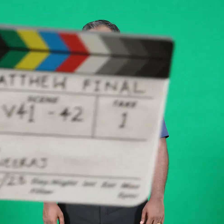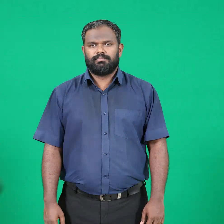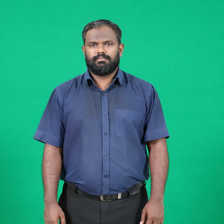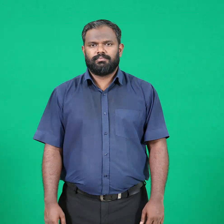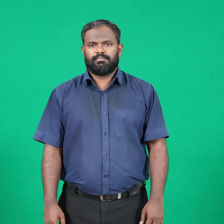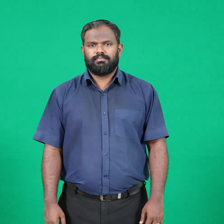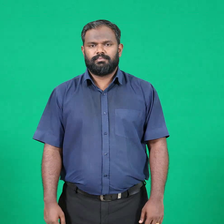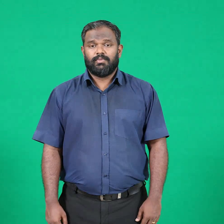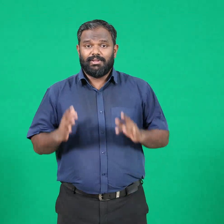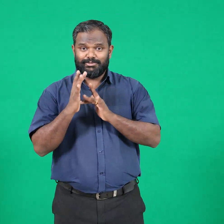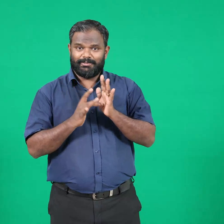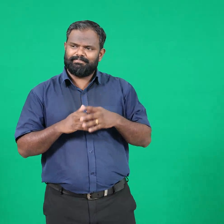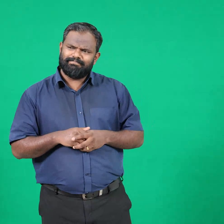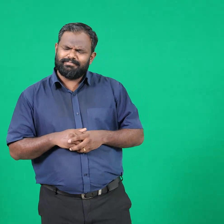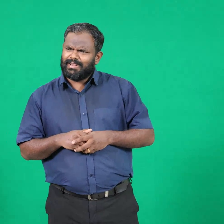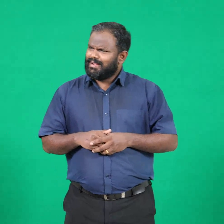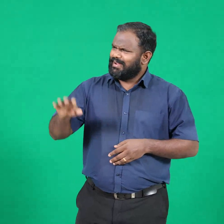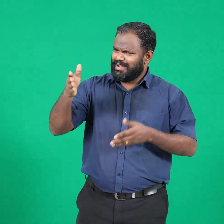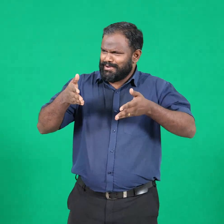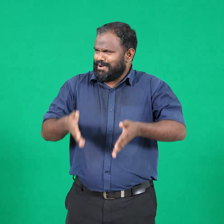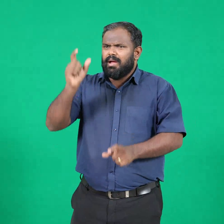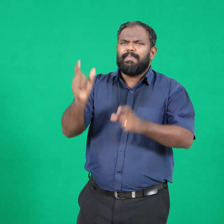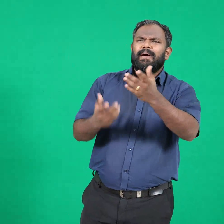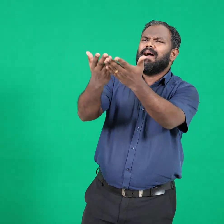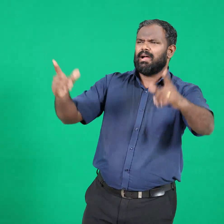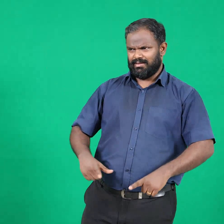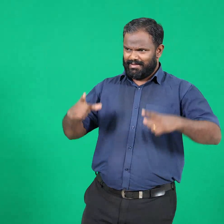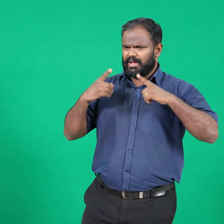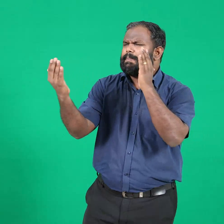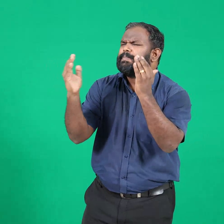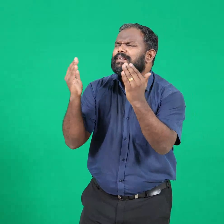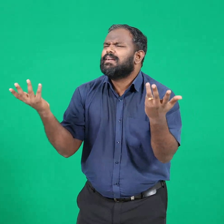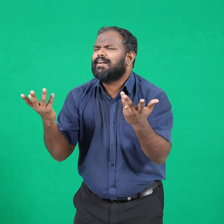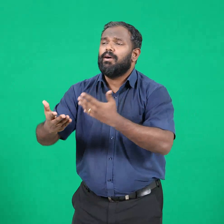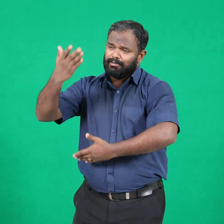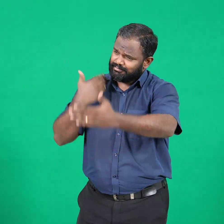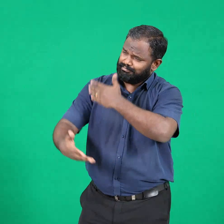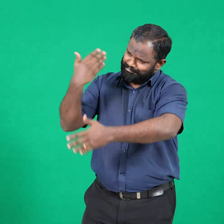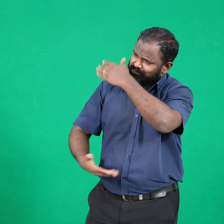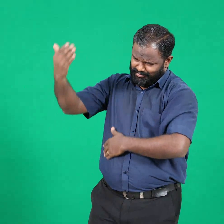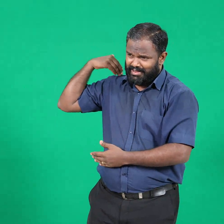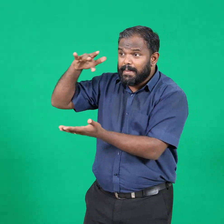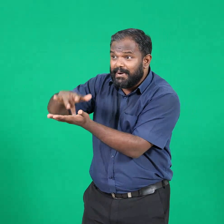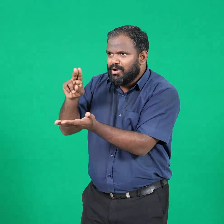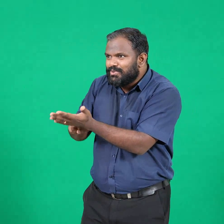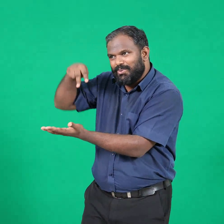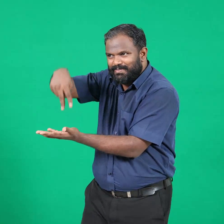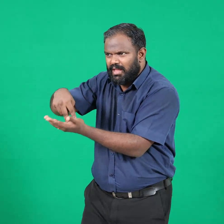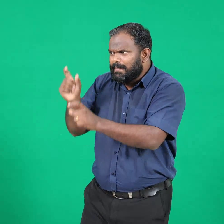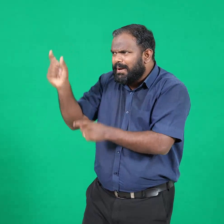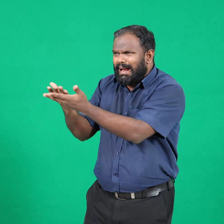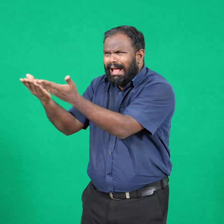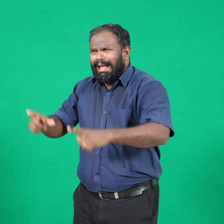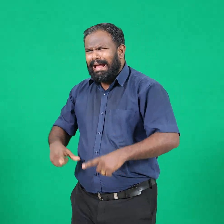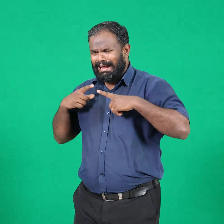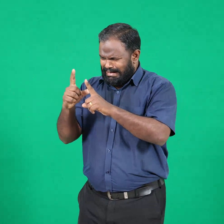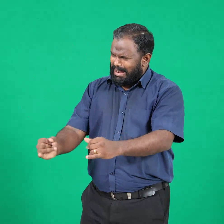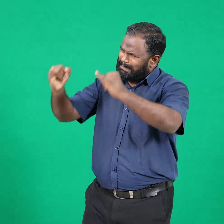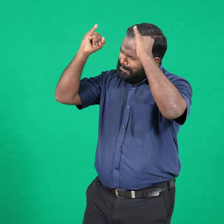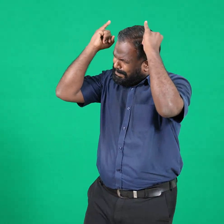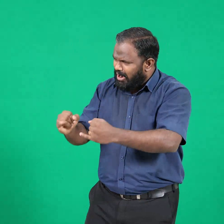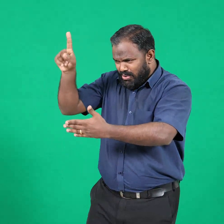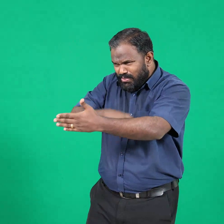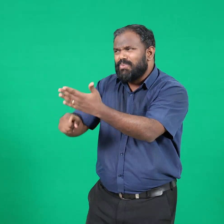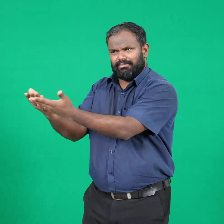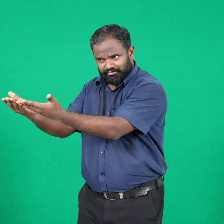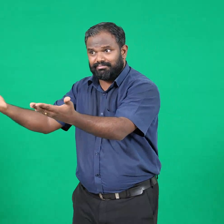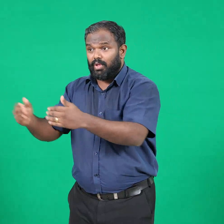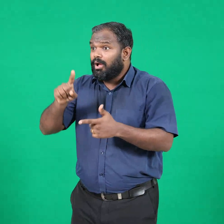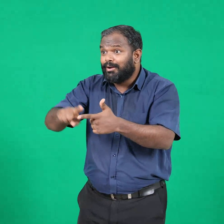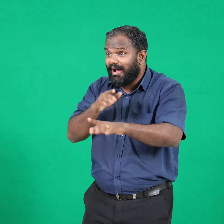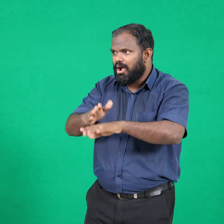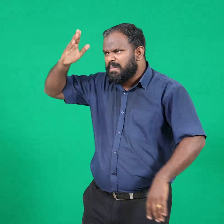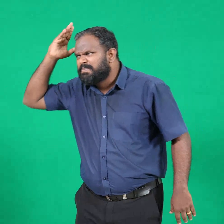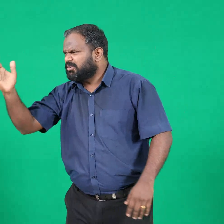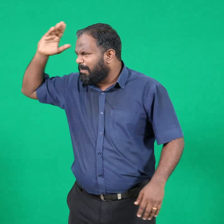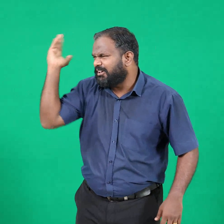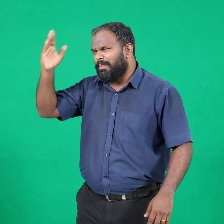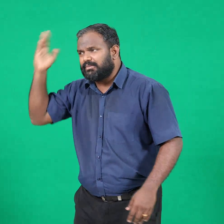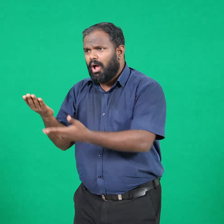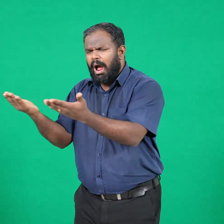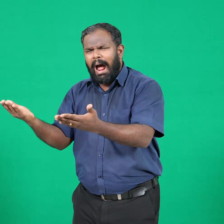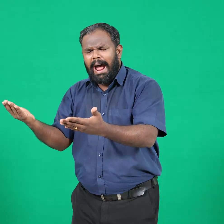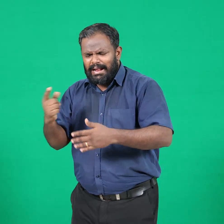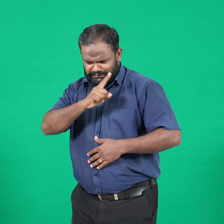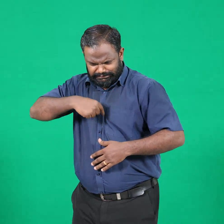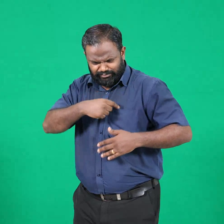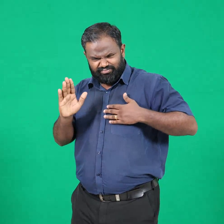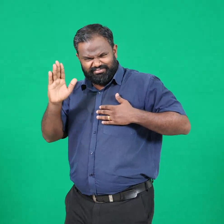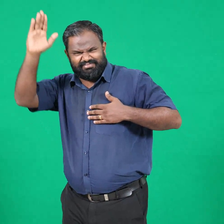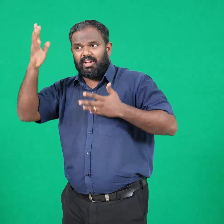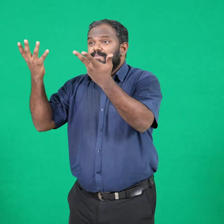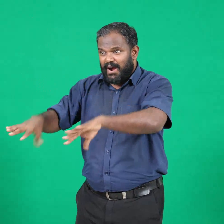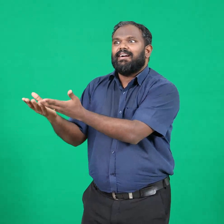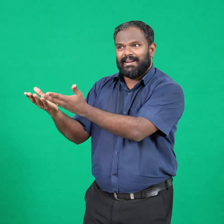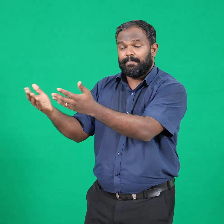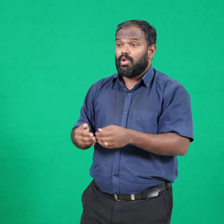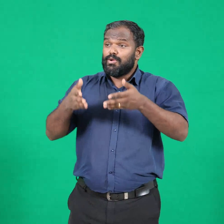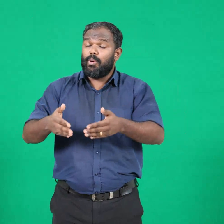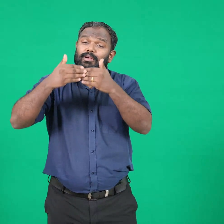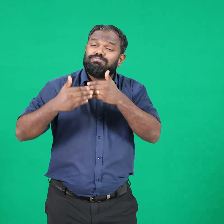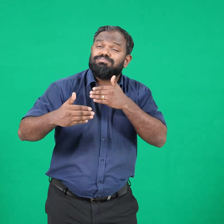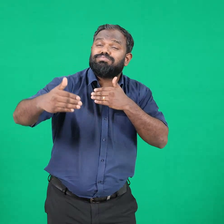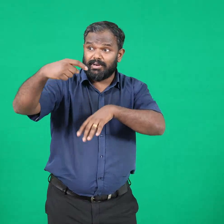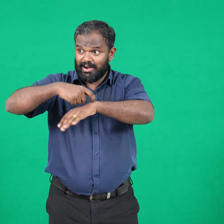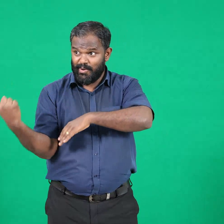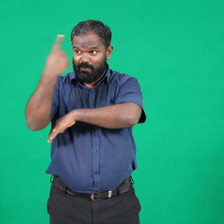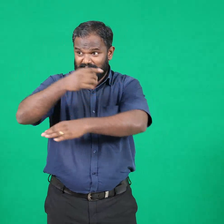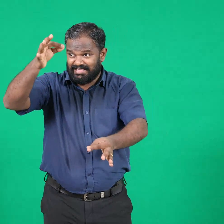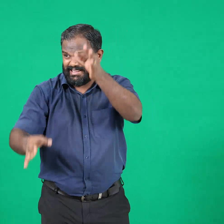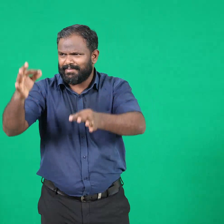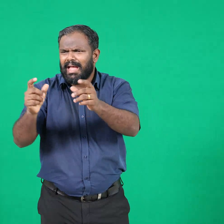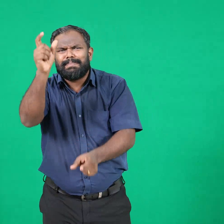The men of Nineveh will stand at the judgment with this generation and condemn it;